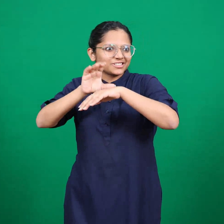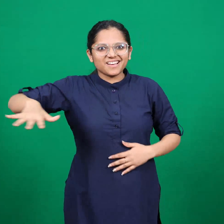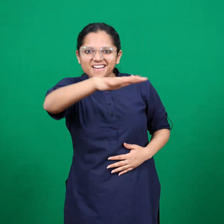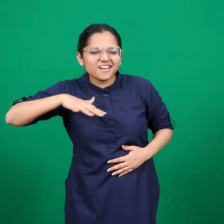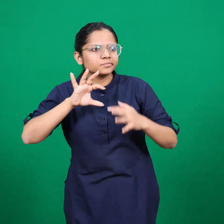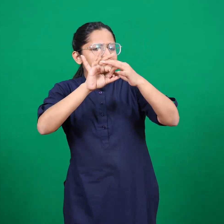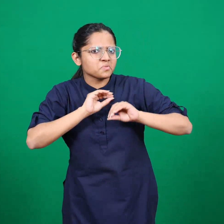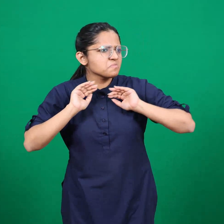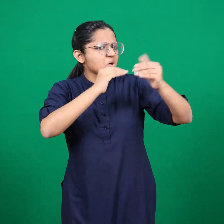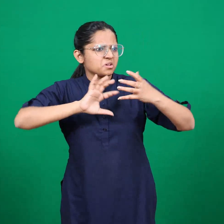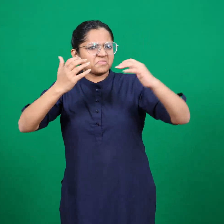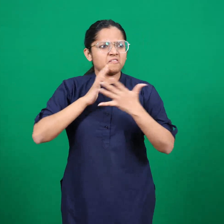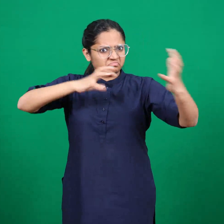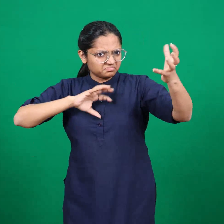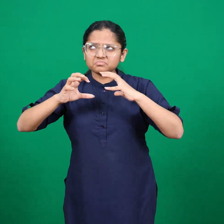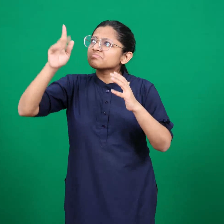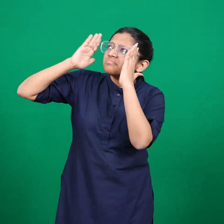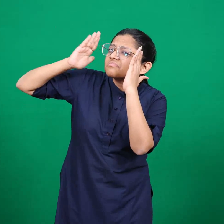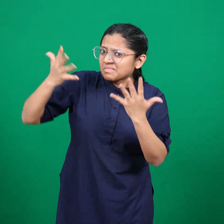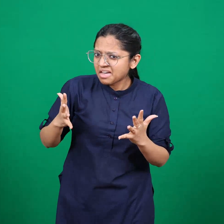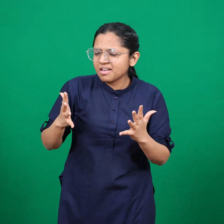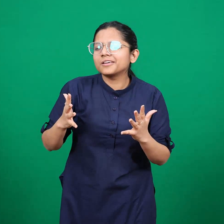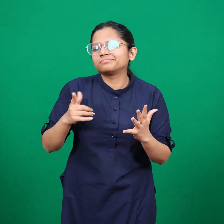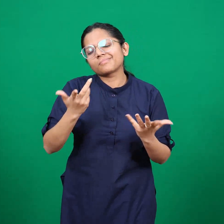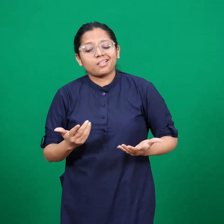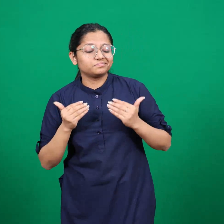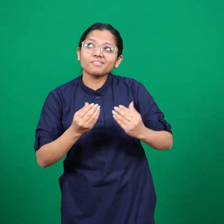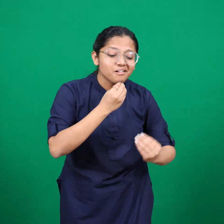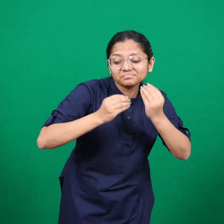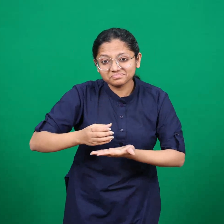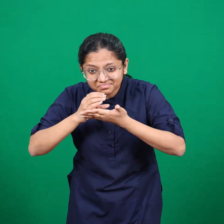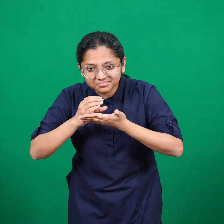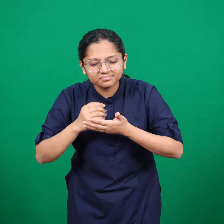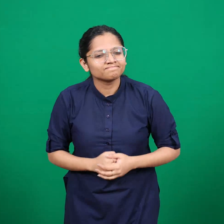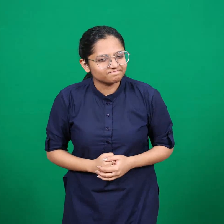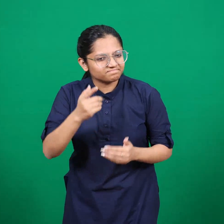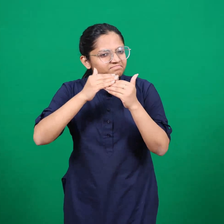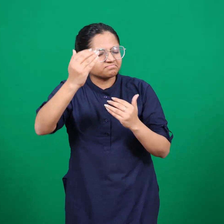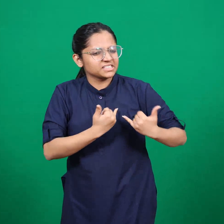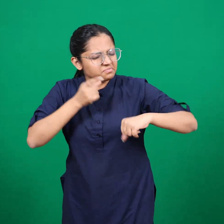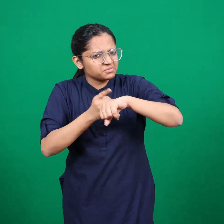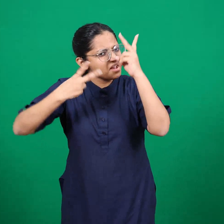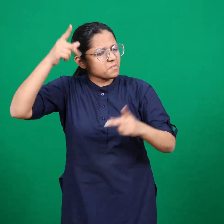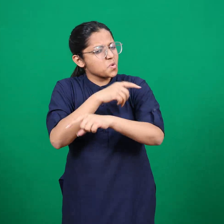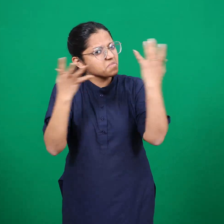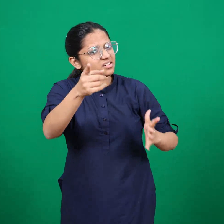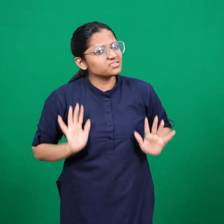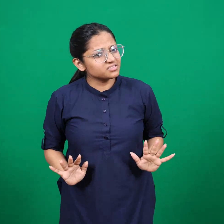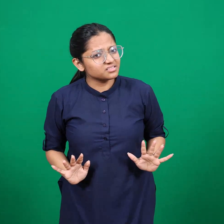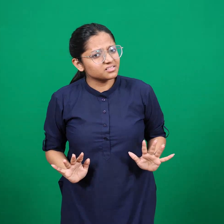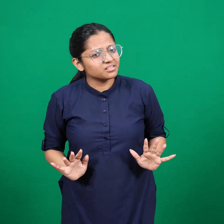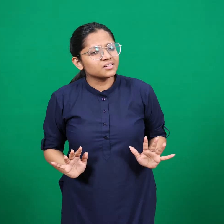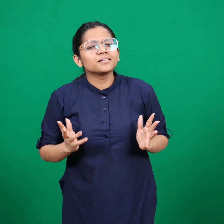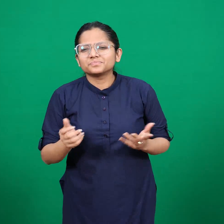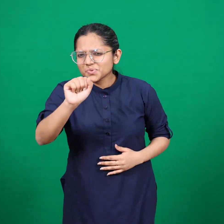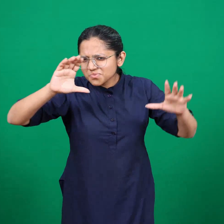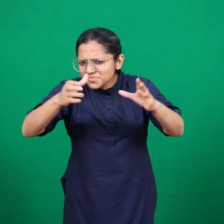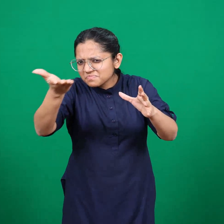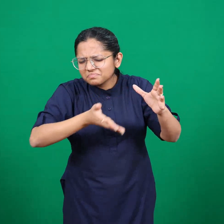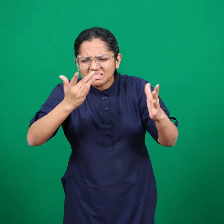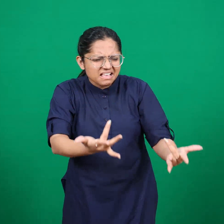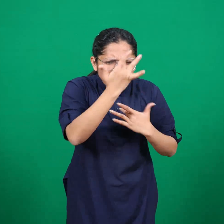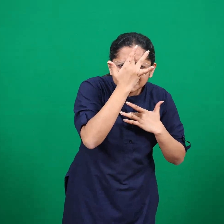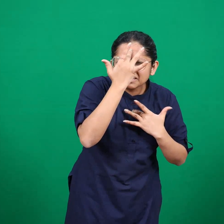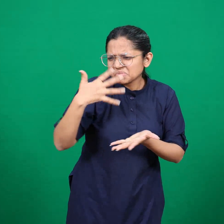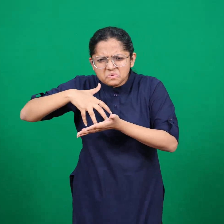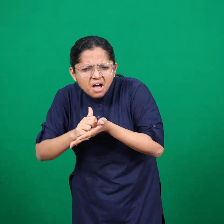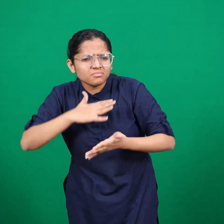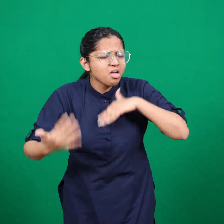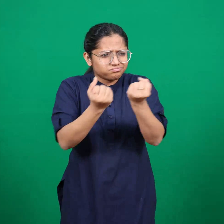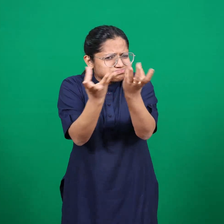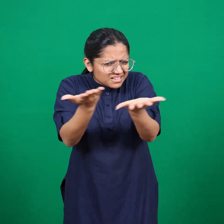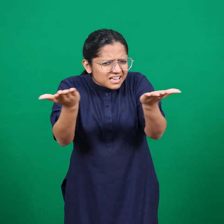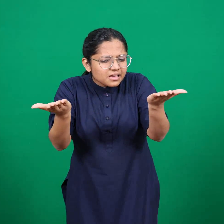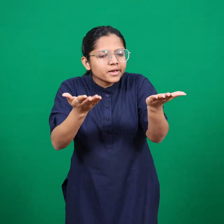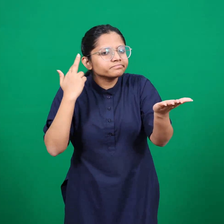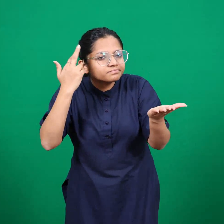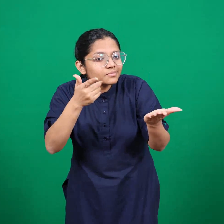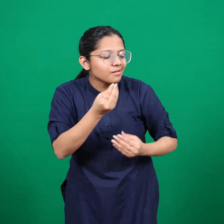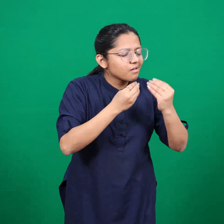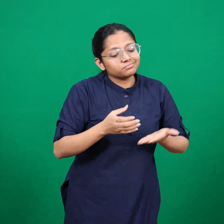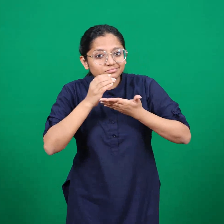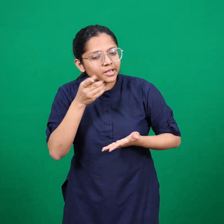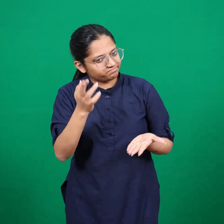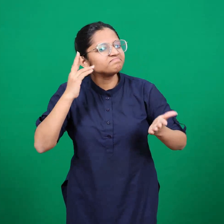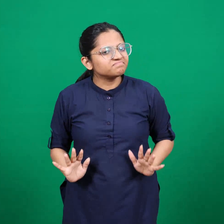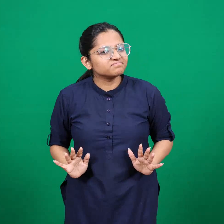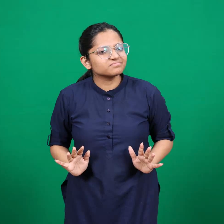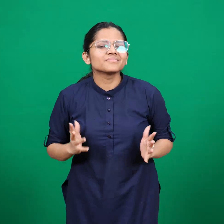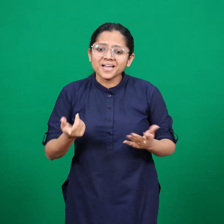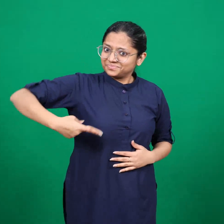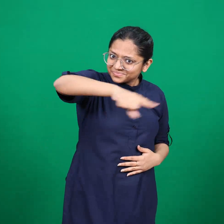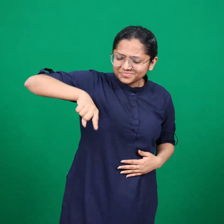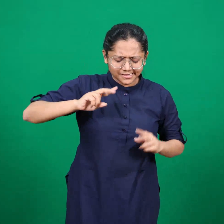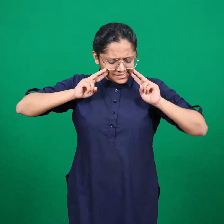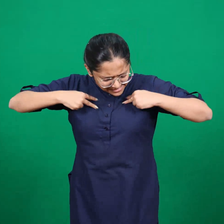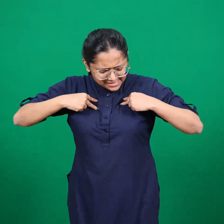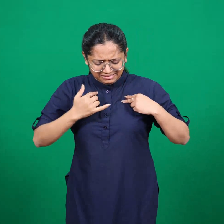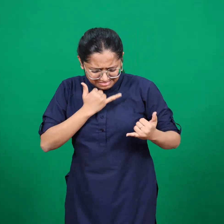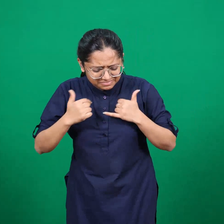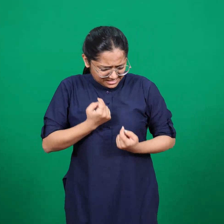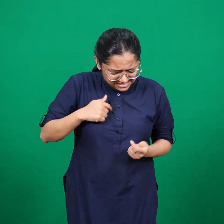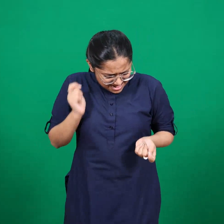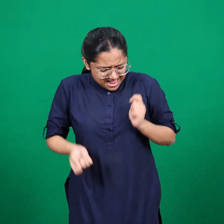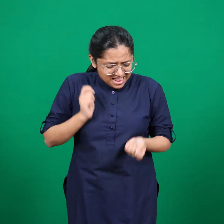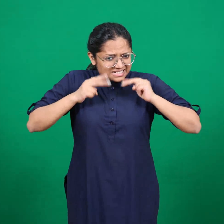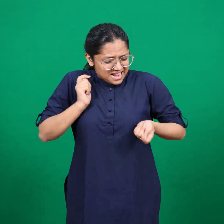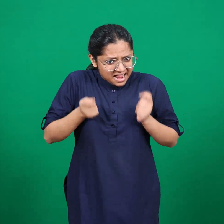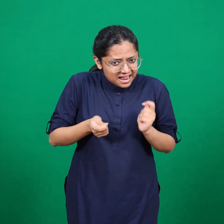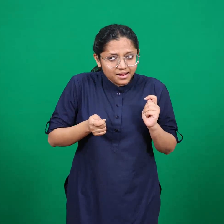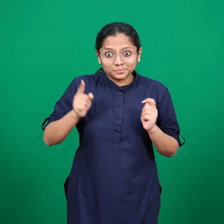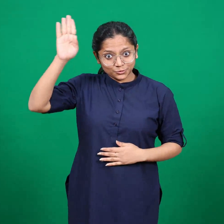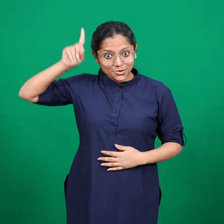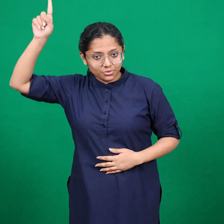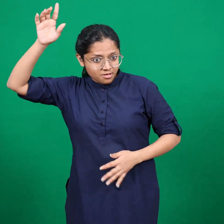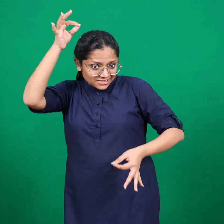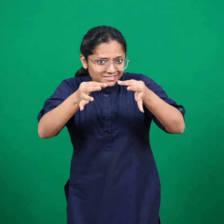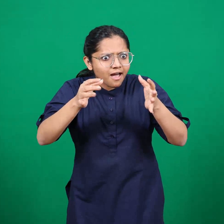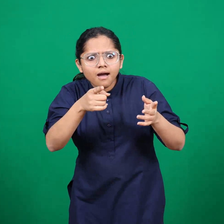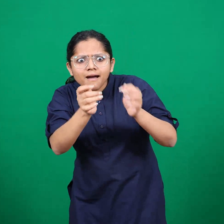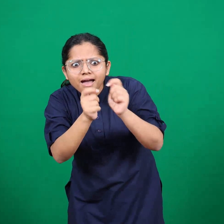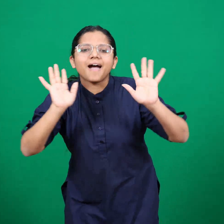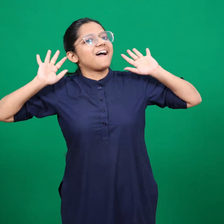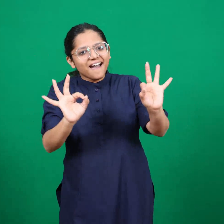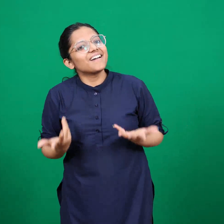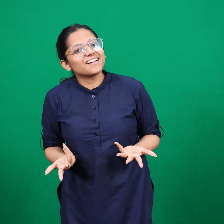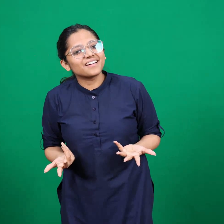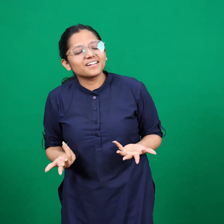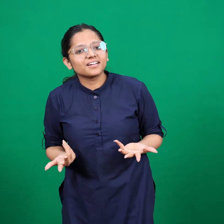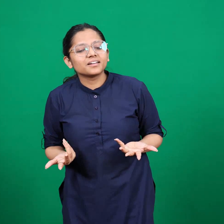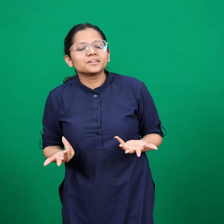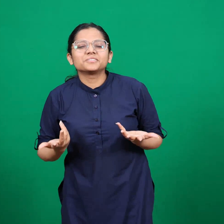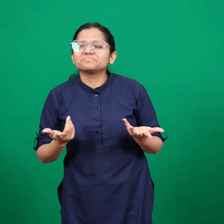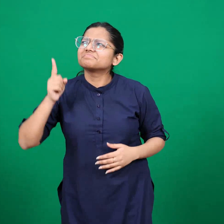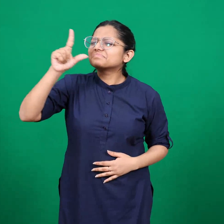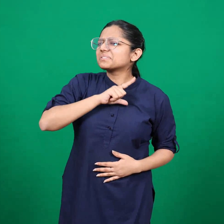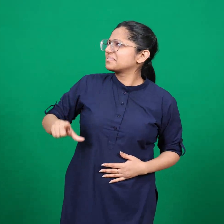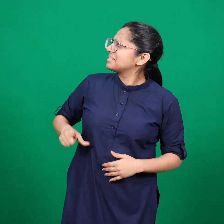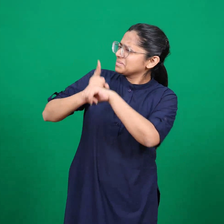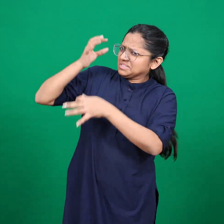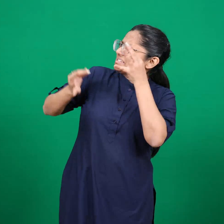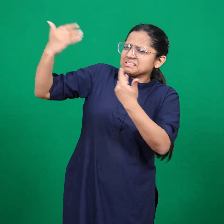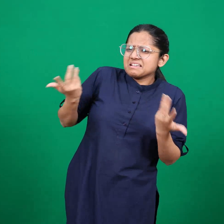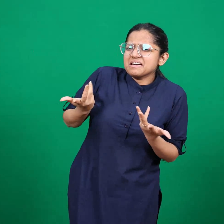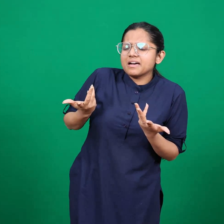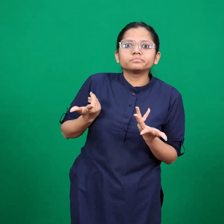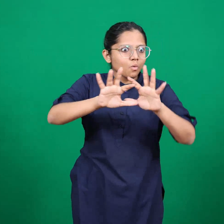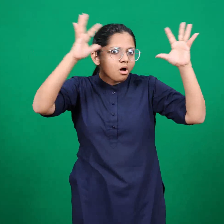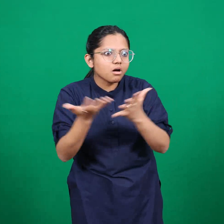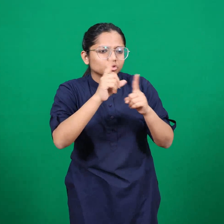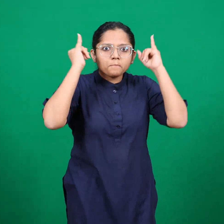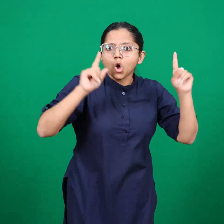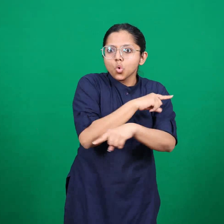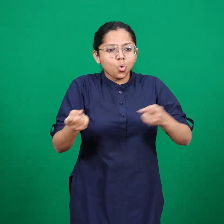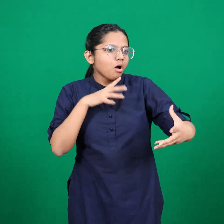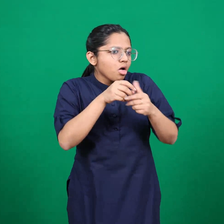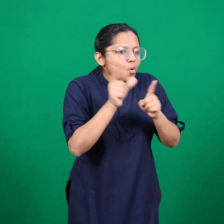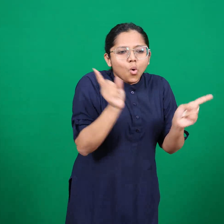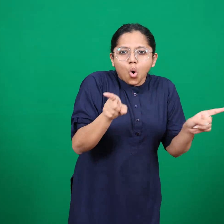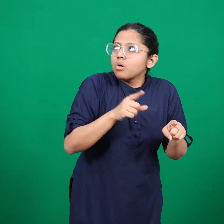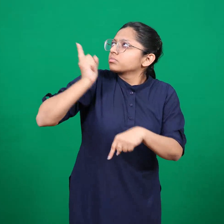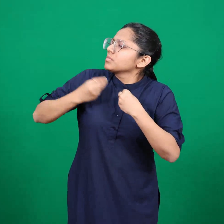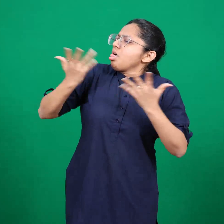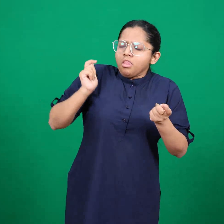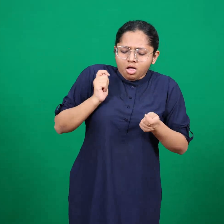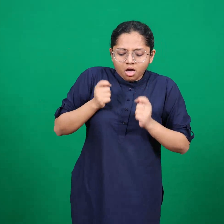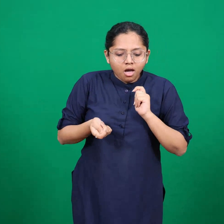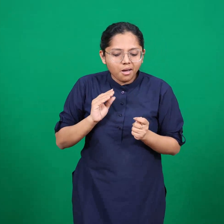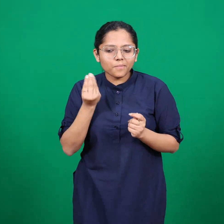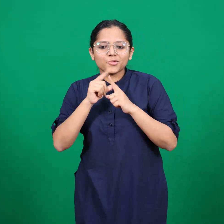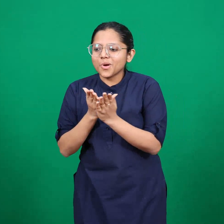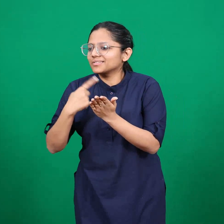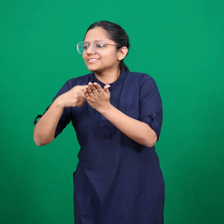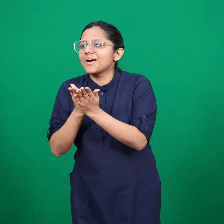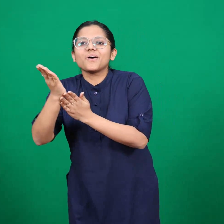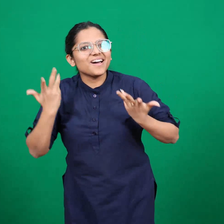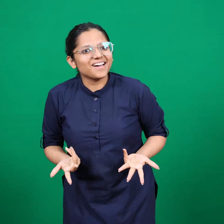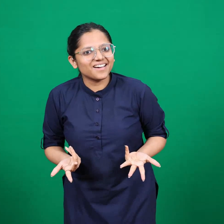For anyone who eats and drinks without recognizing the body eats and drinks judgment on himself. That is why many among you are weak and sick, and a number of you have fallen asleep. Now if we judged ourselves properly, we would not come under judgment.